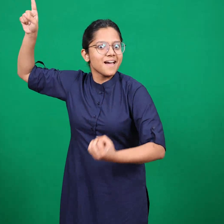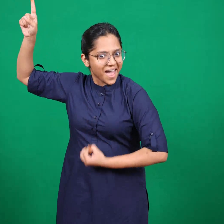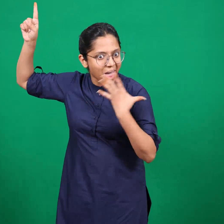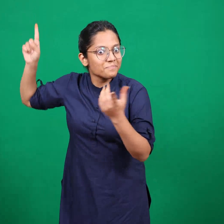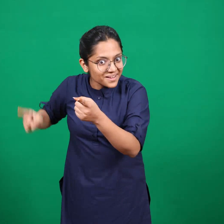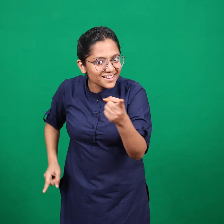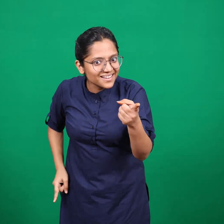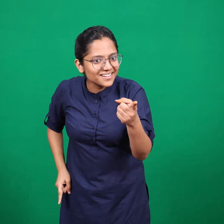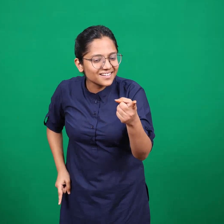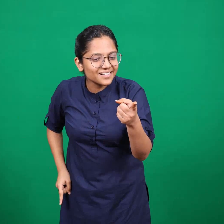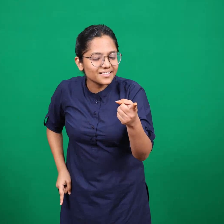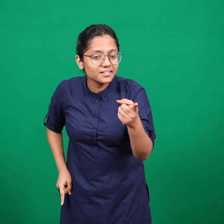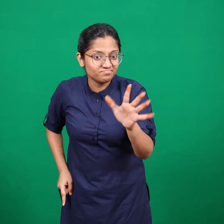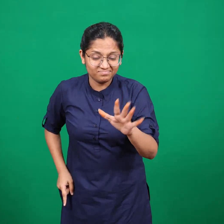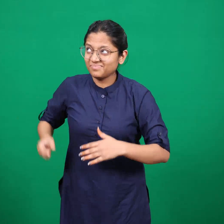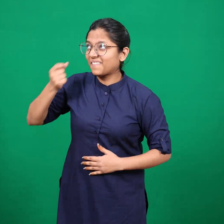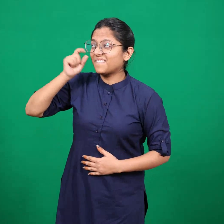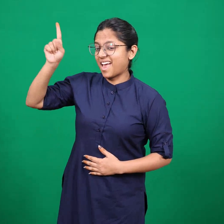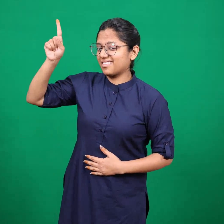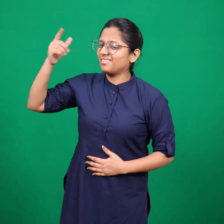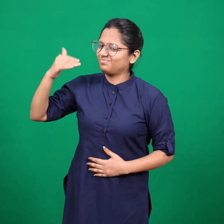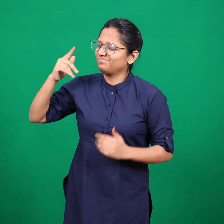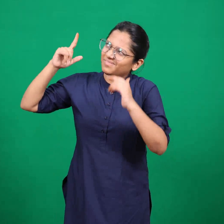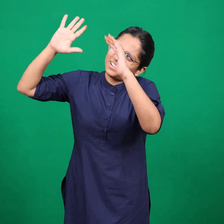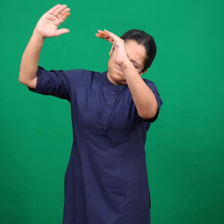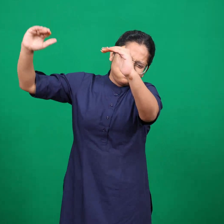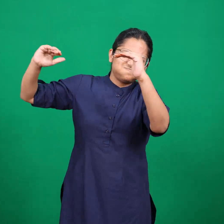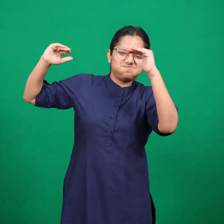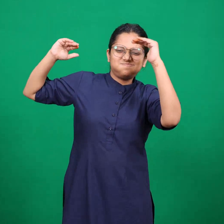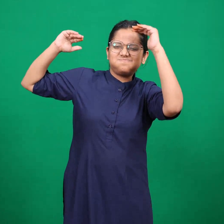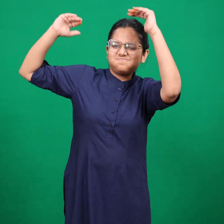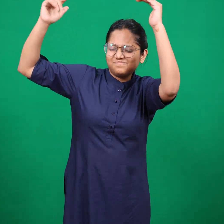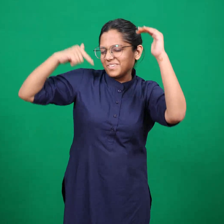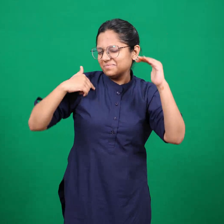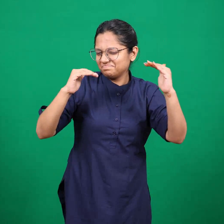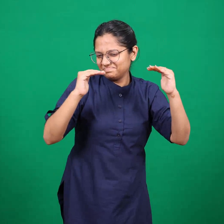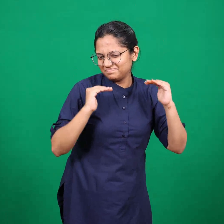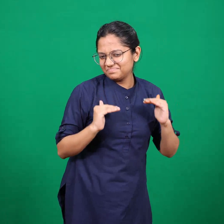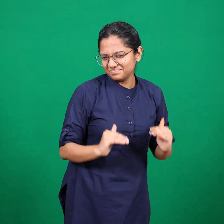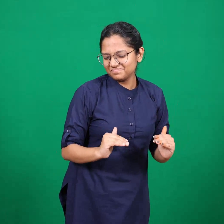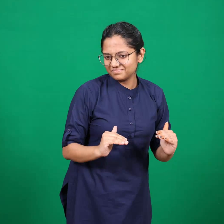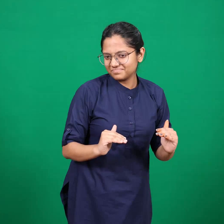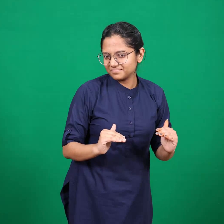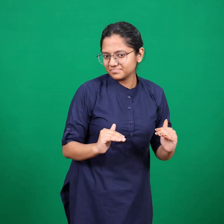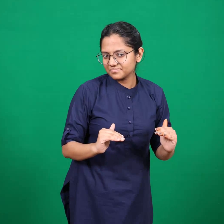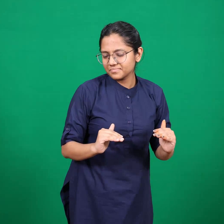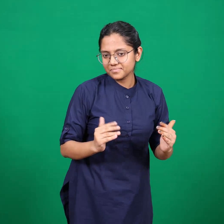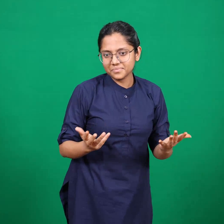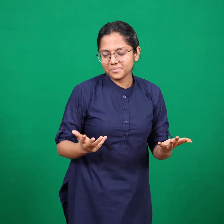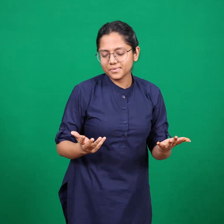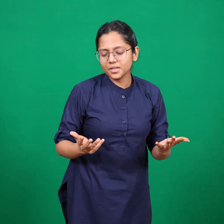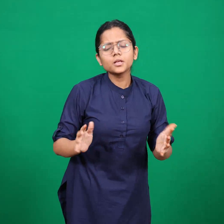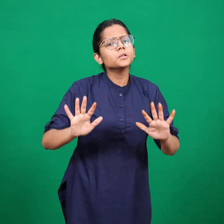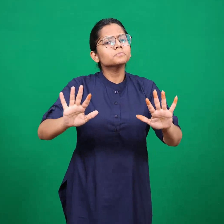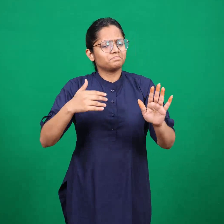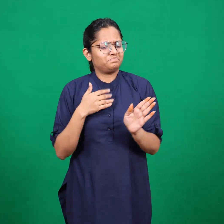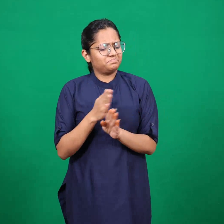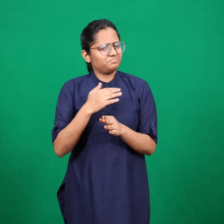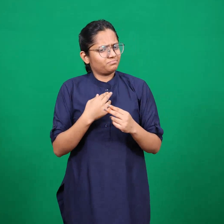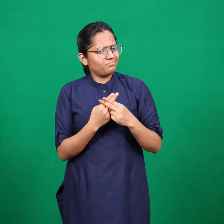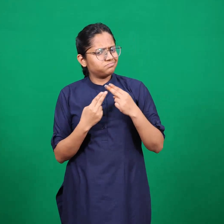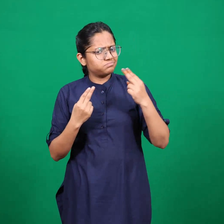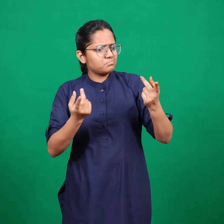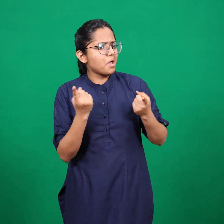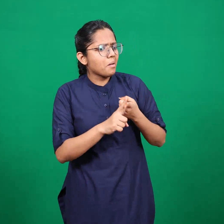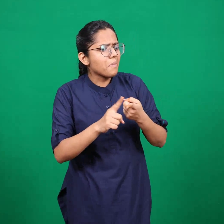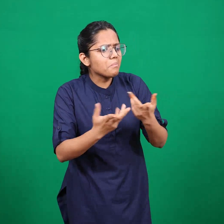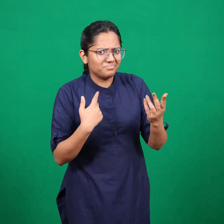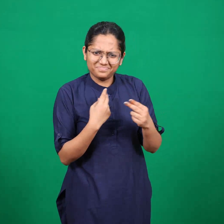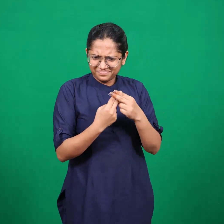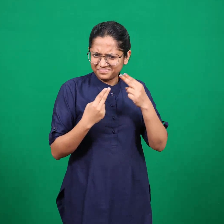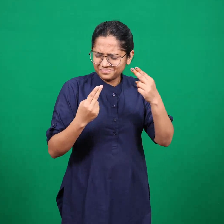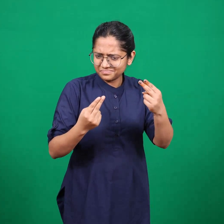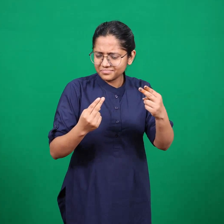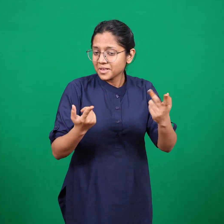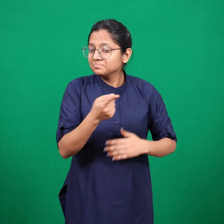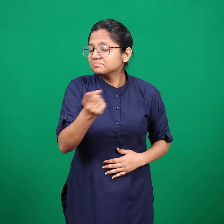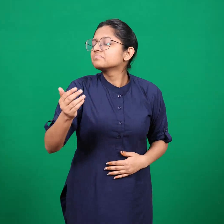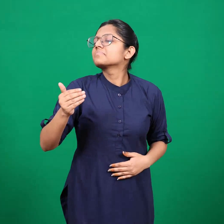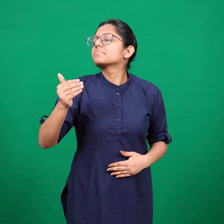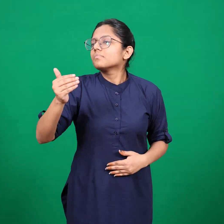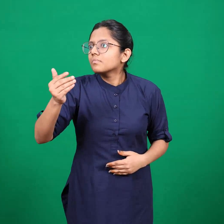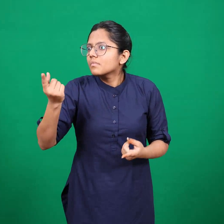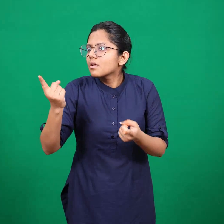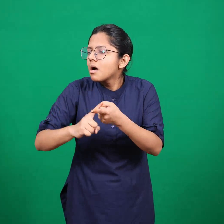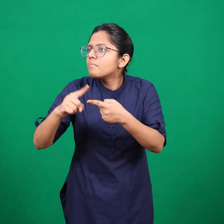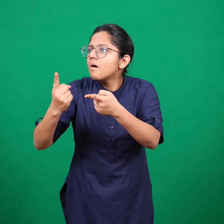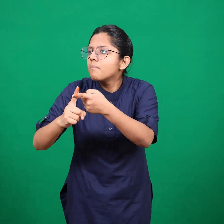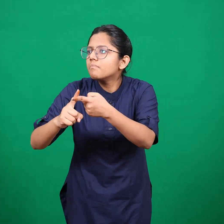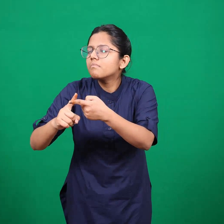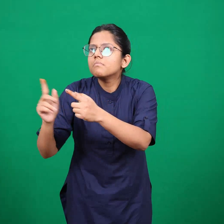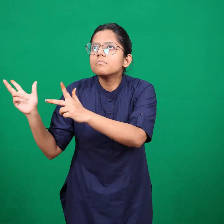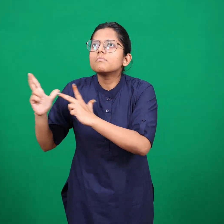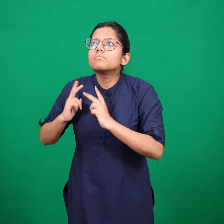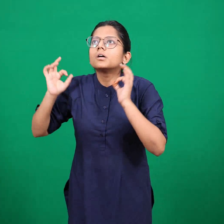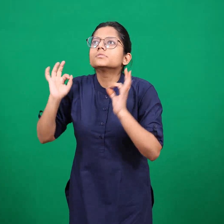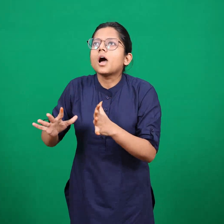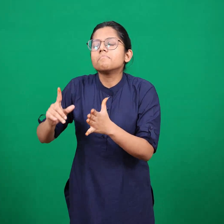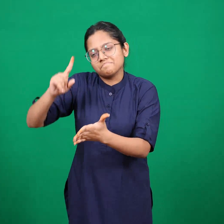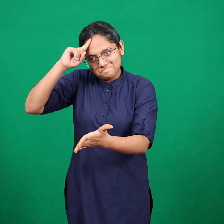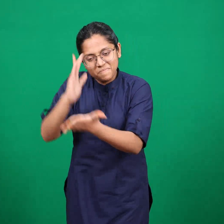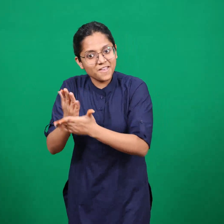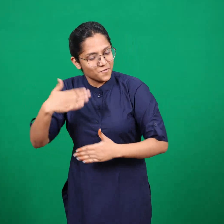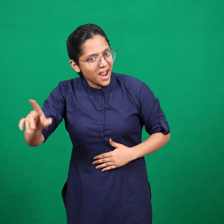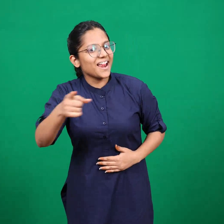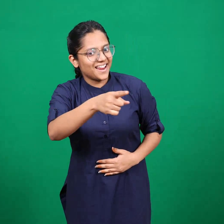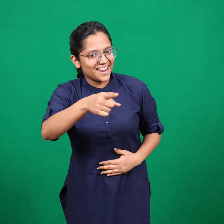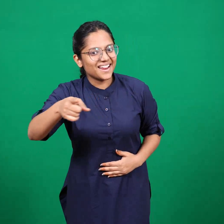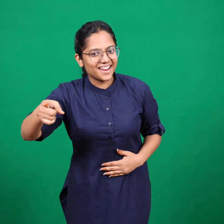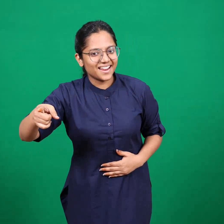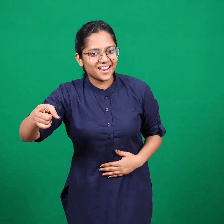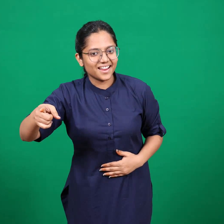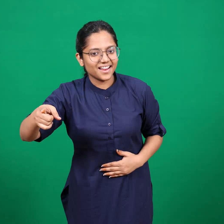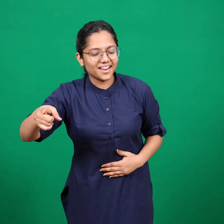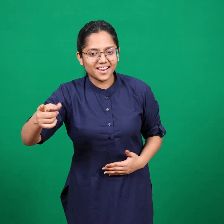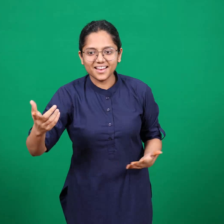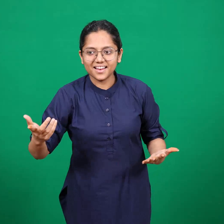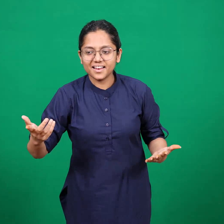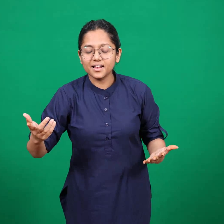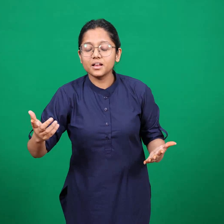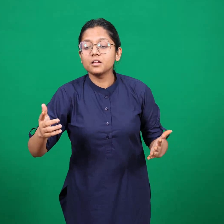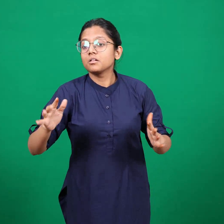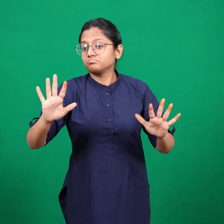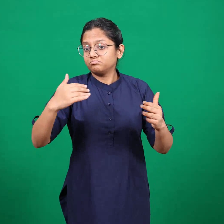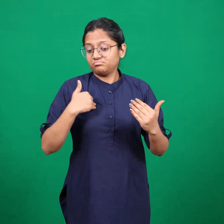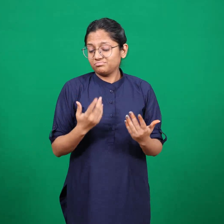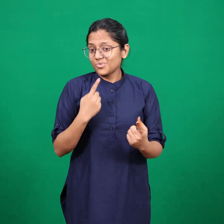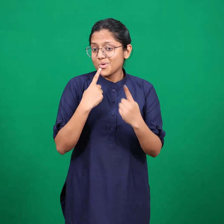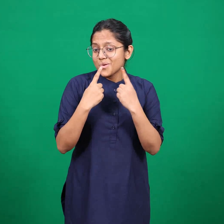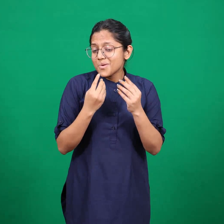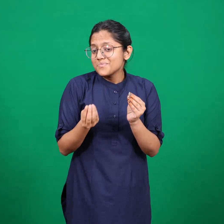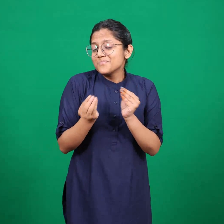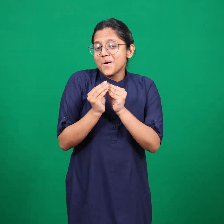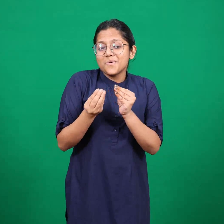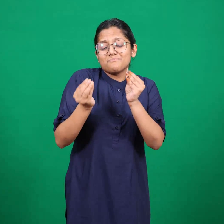And now I have told you before it happens, so that when it does happen, you will believe.